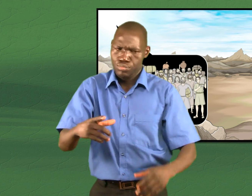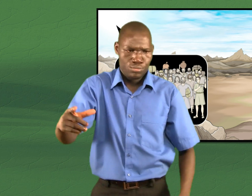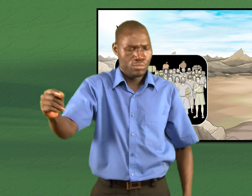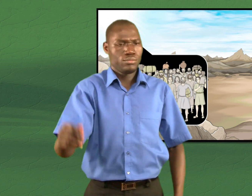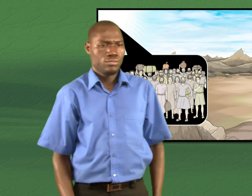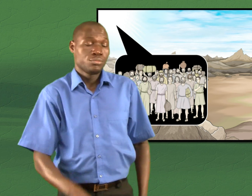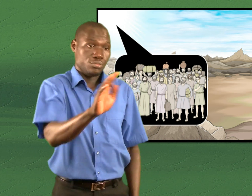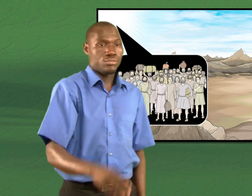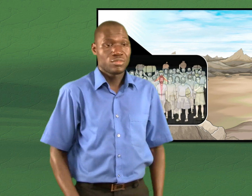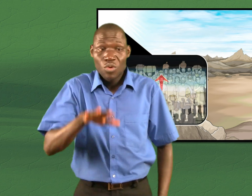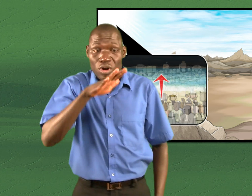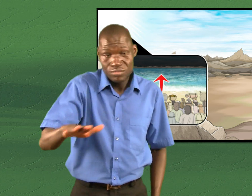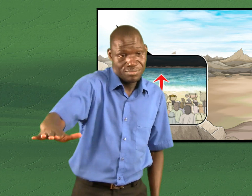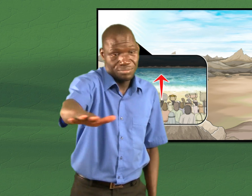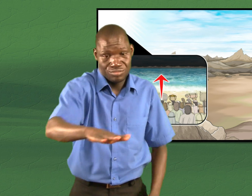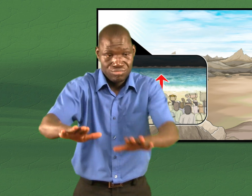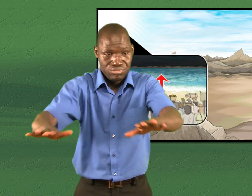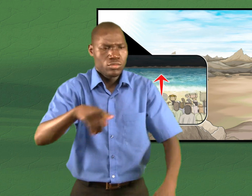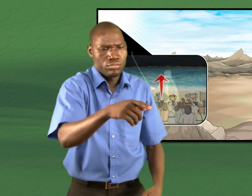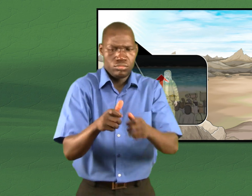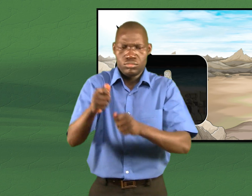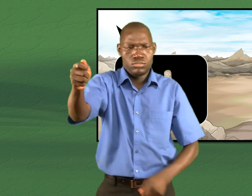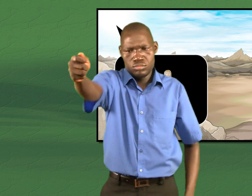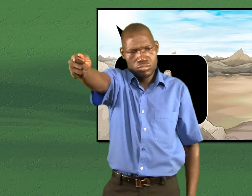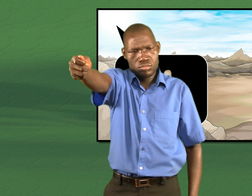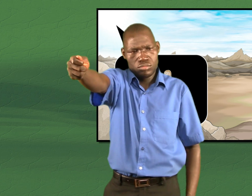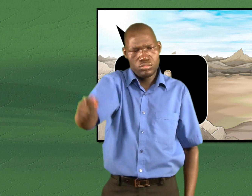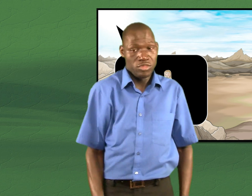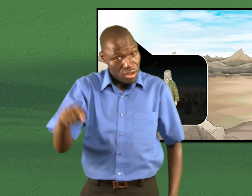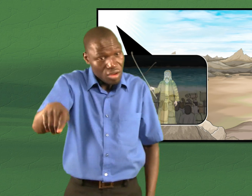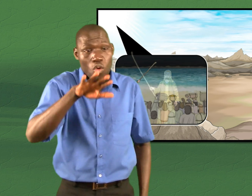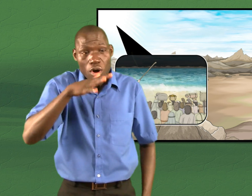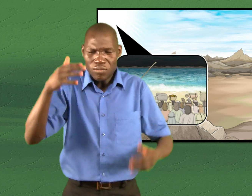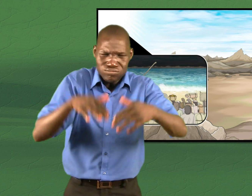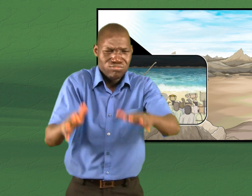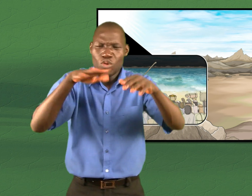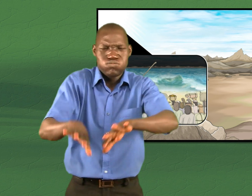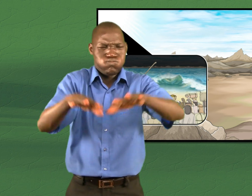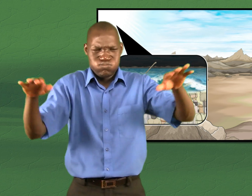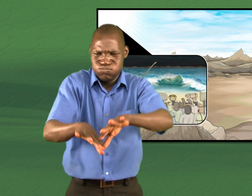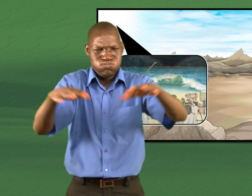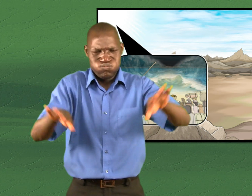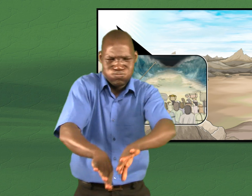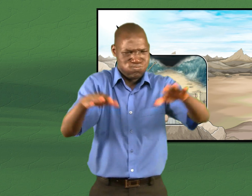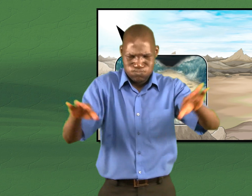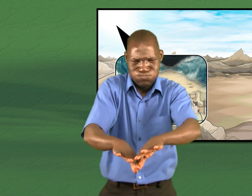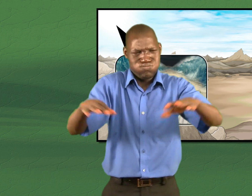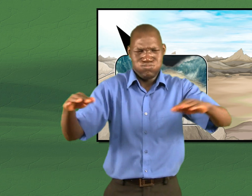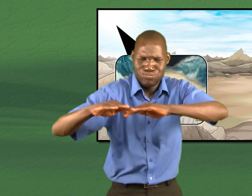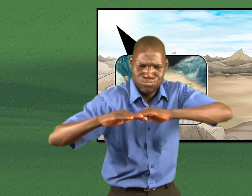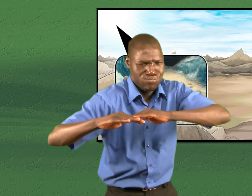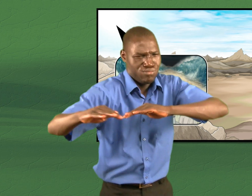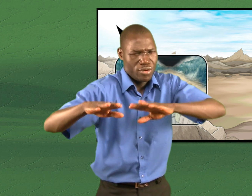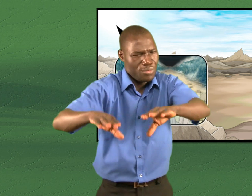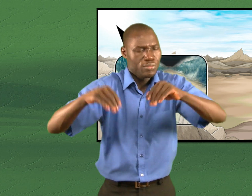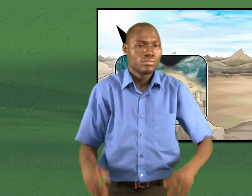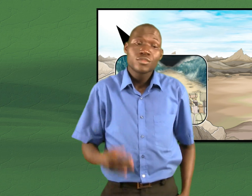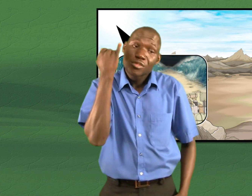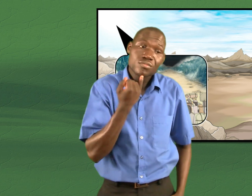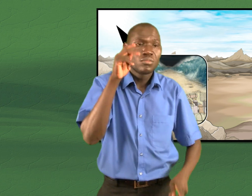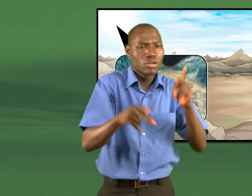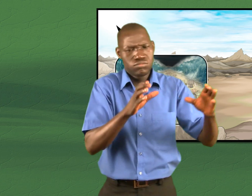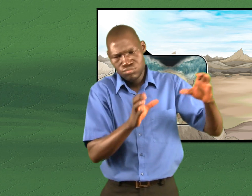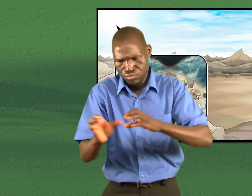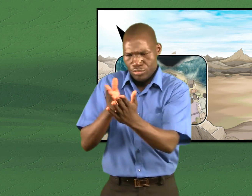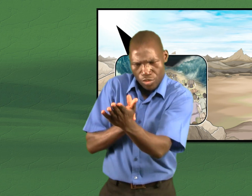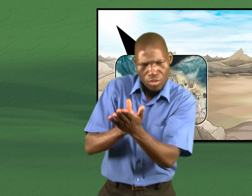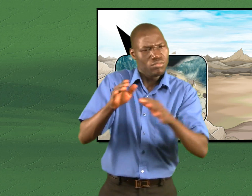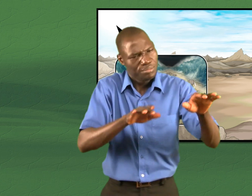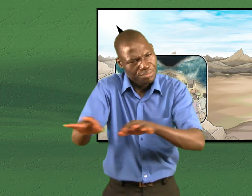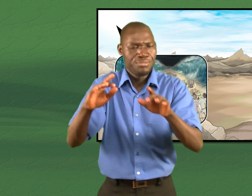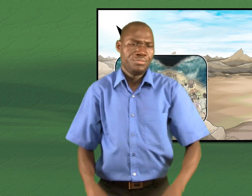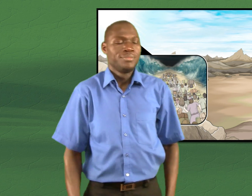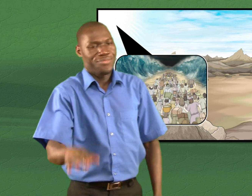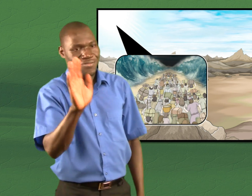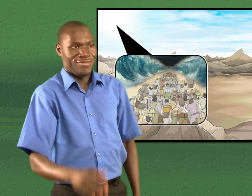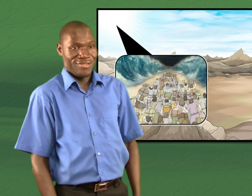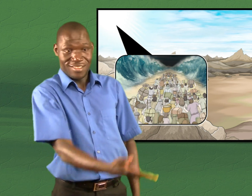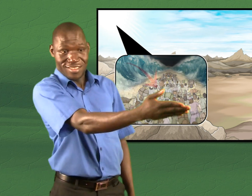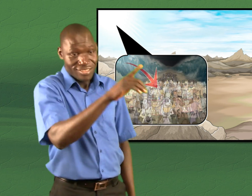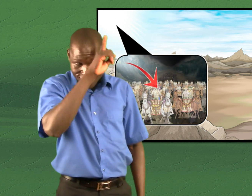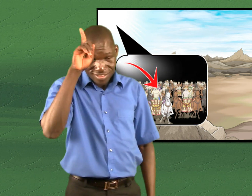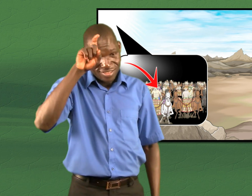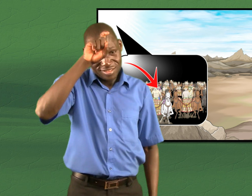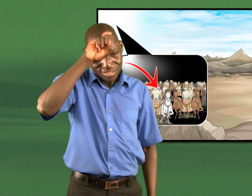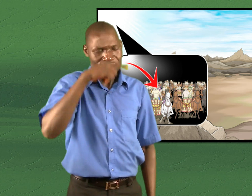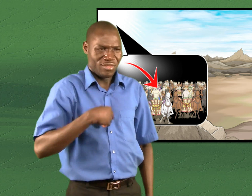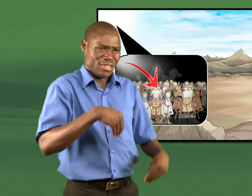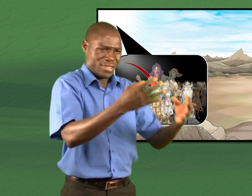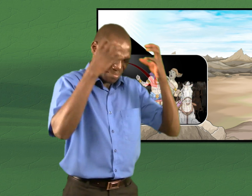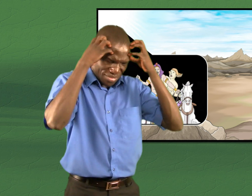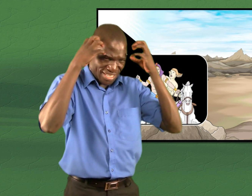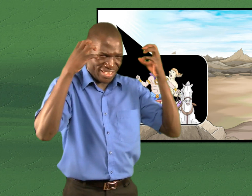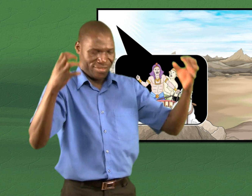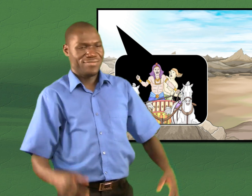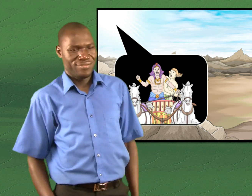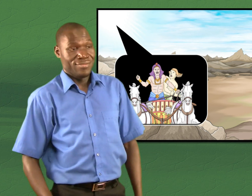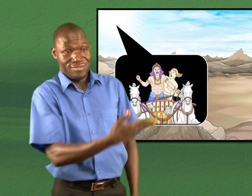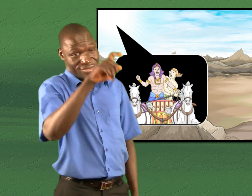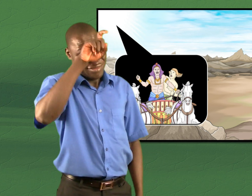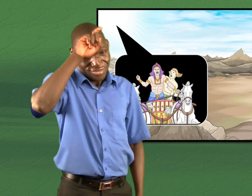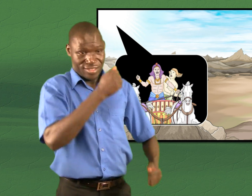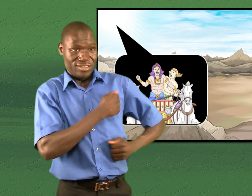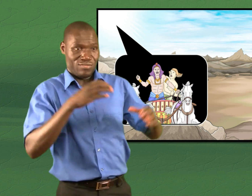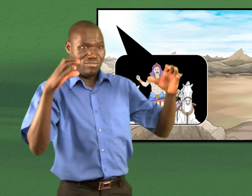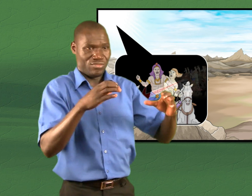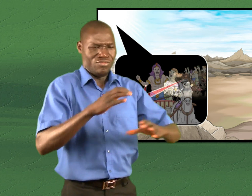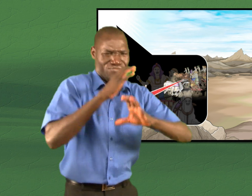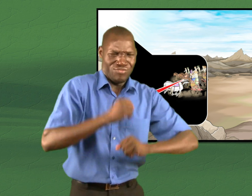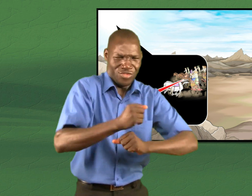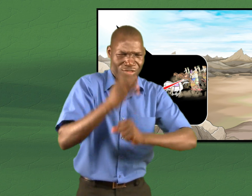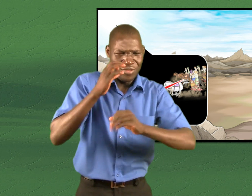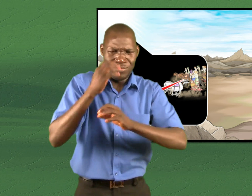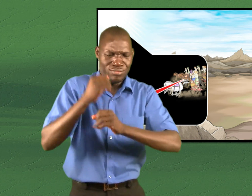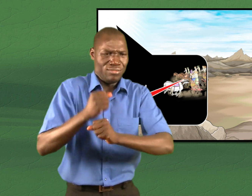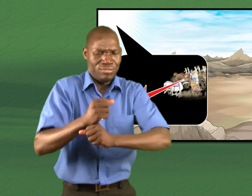And as for you, lift up your staff and stretch out your hand over the sea and divide it, so that the Israelites can go through the sea on dry ground.